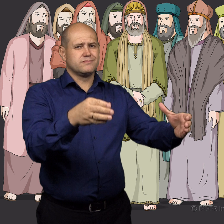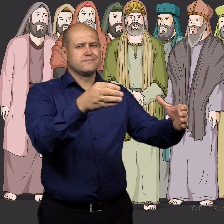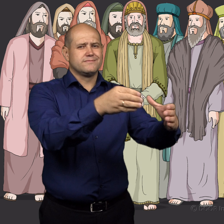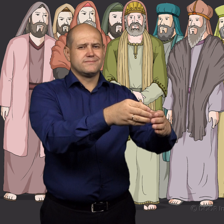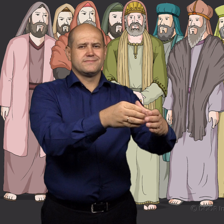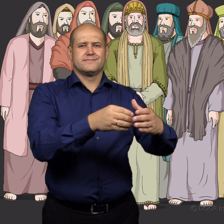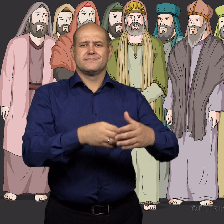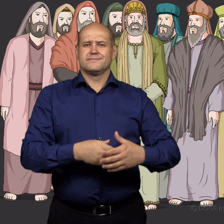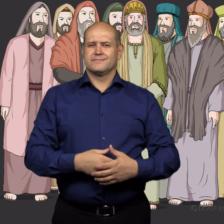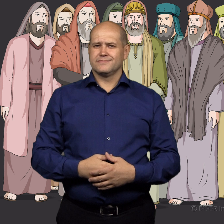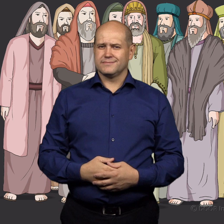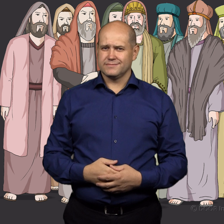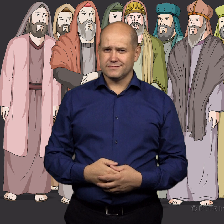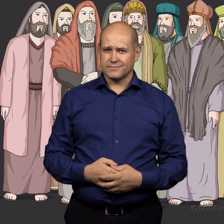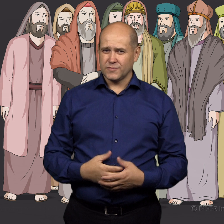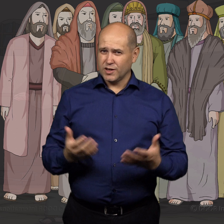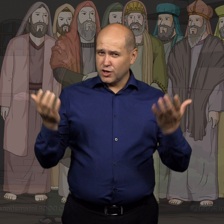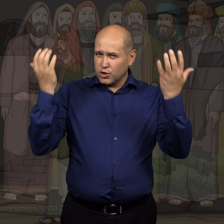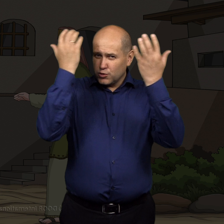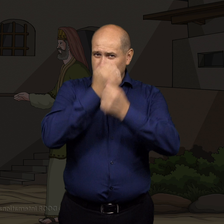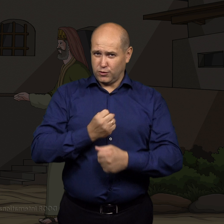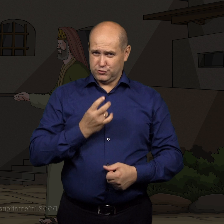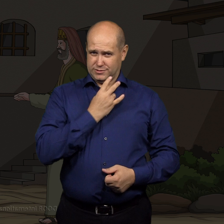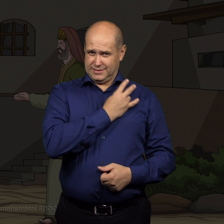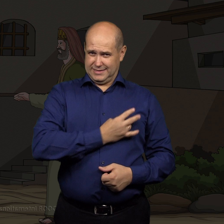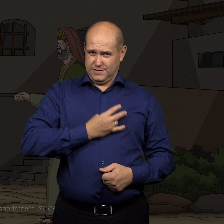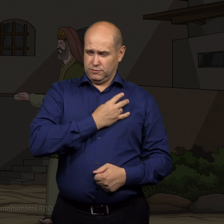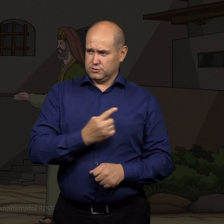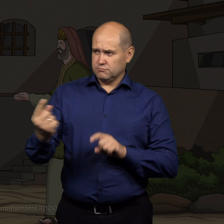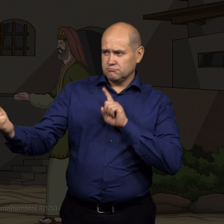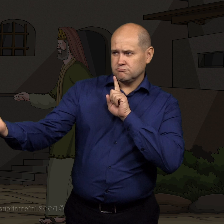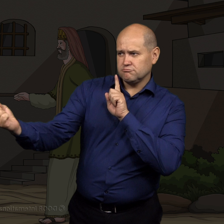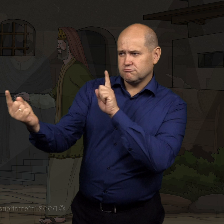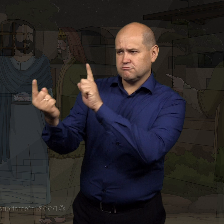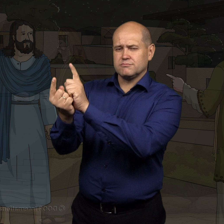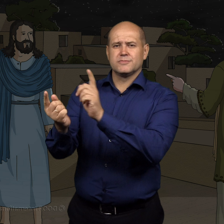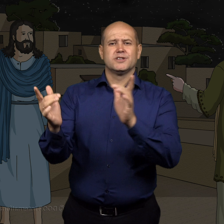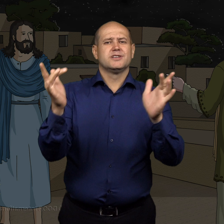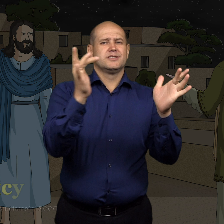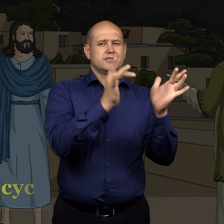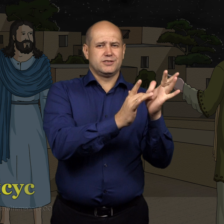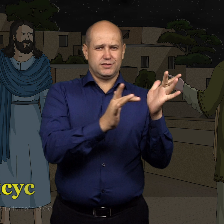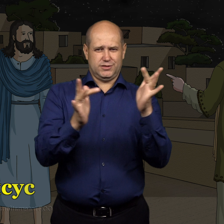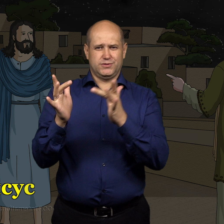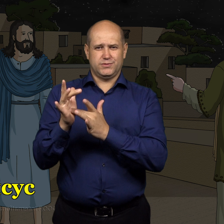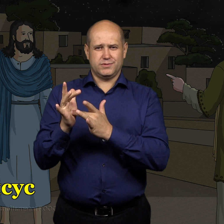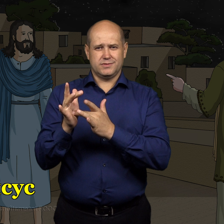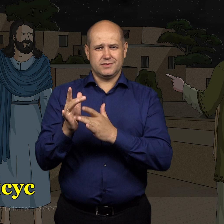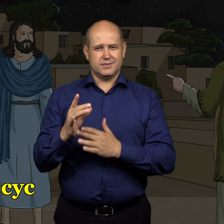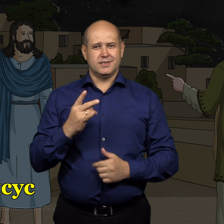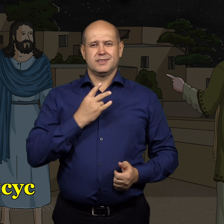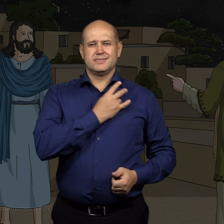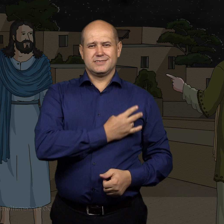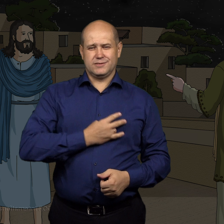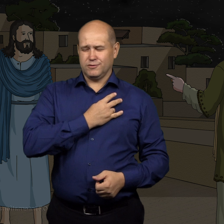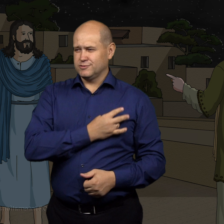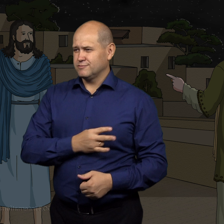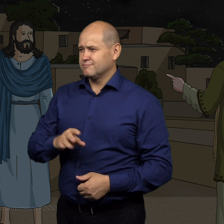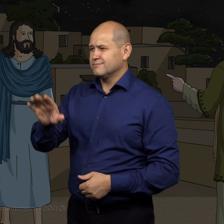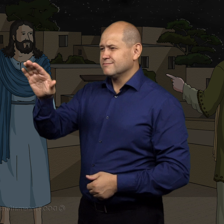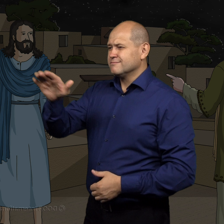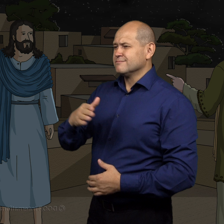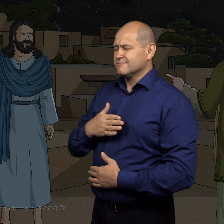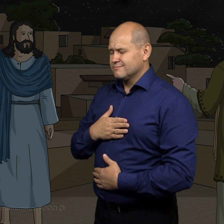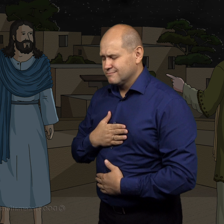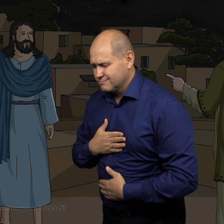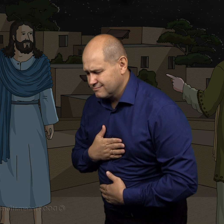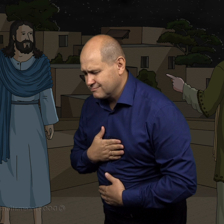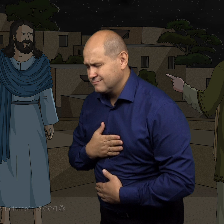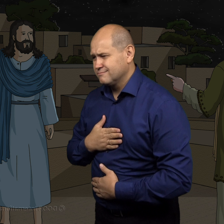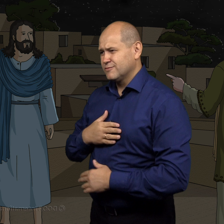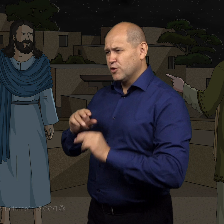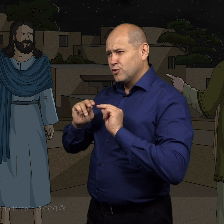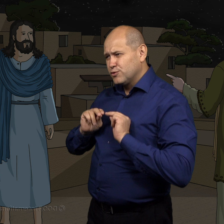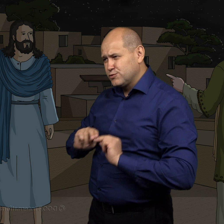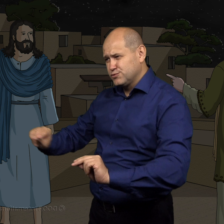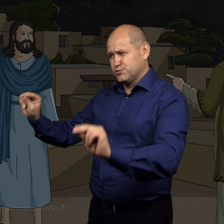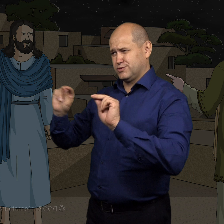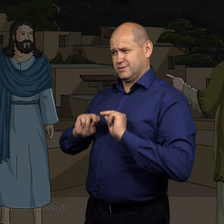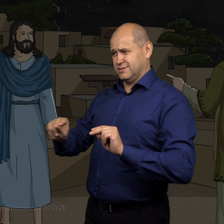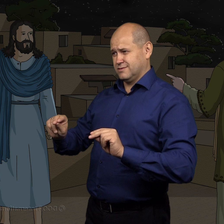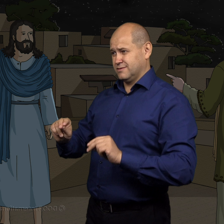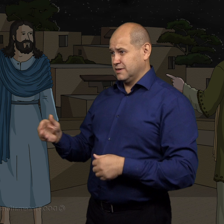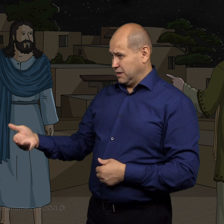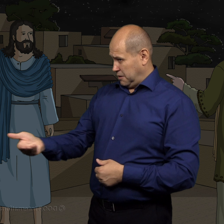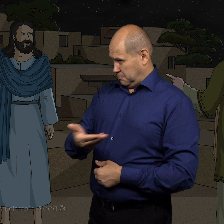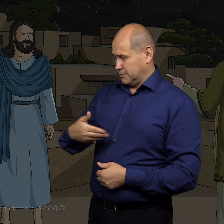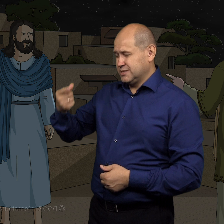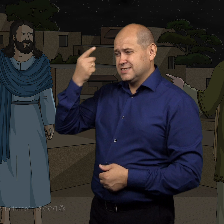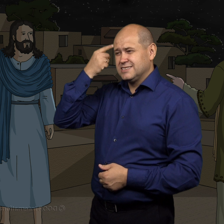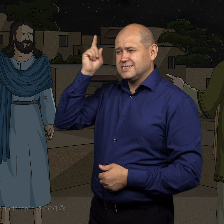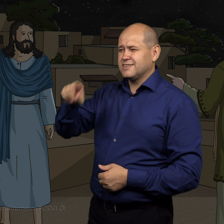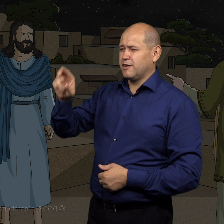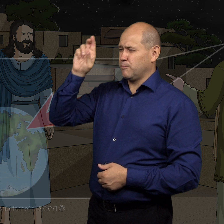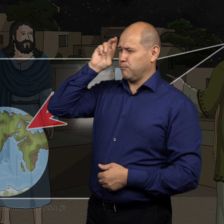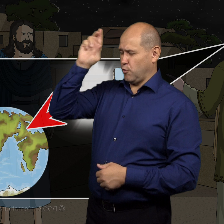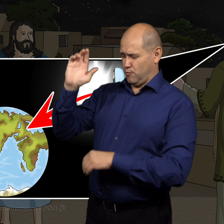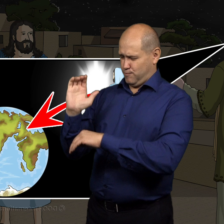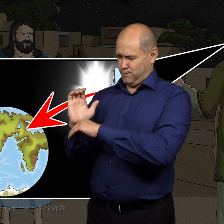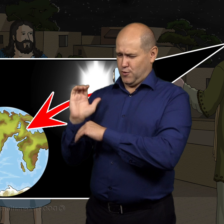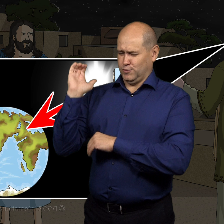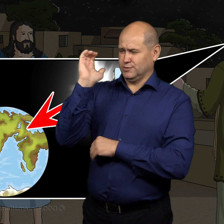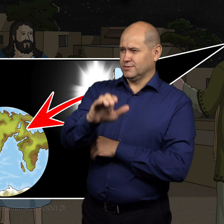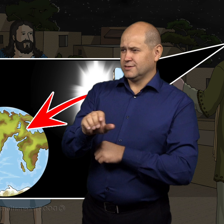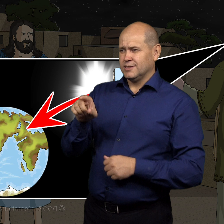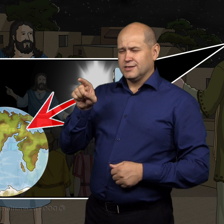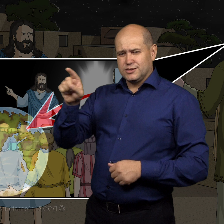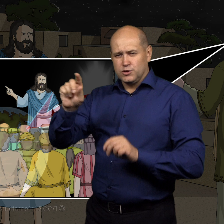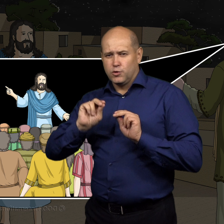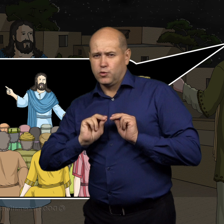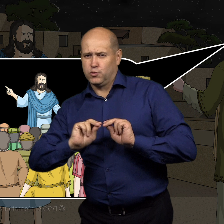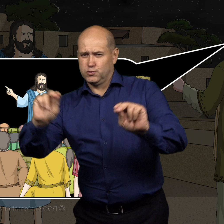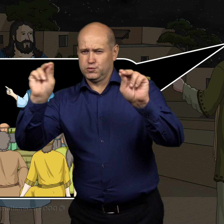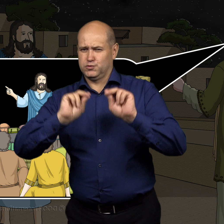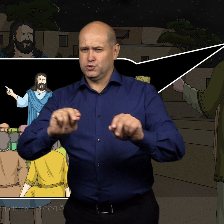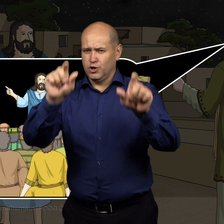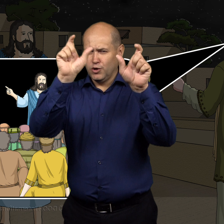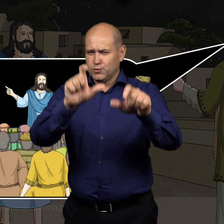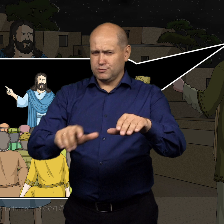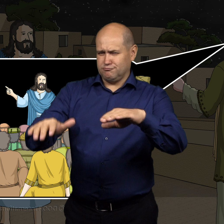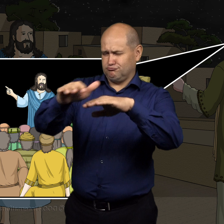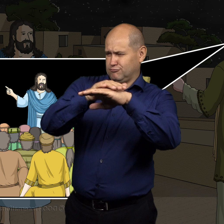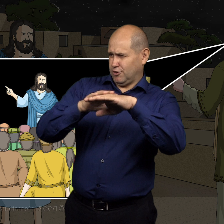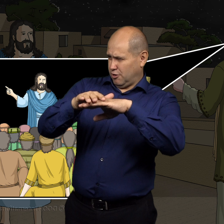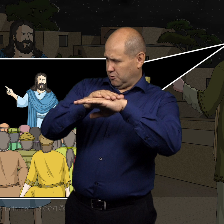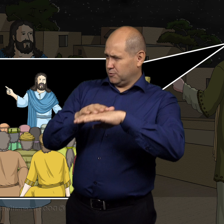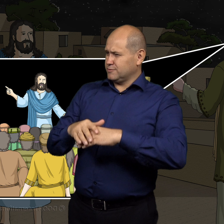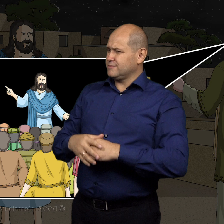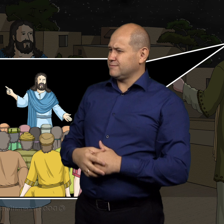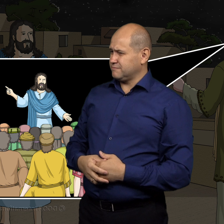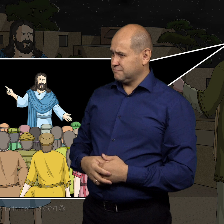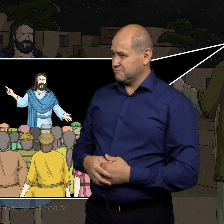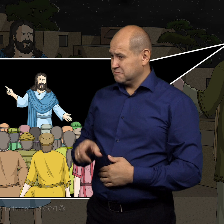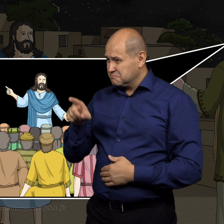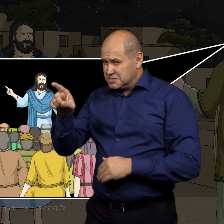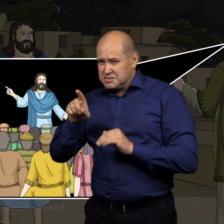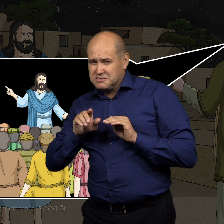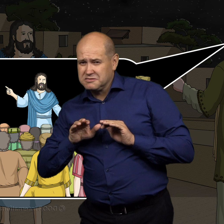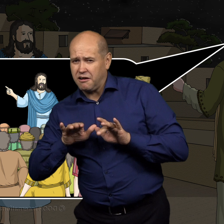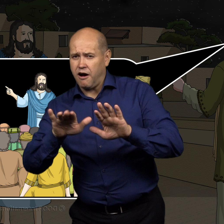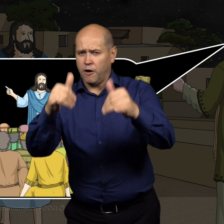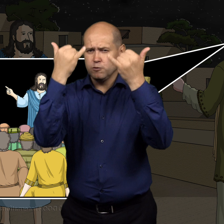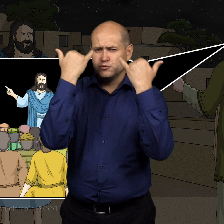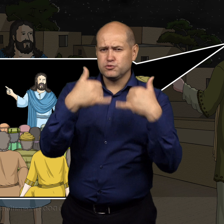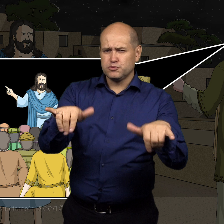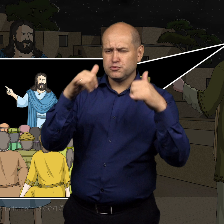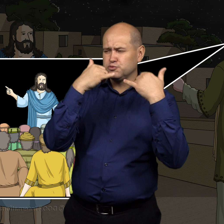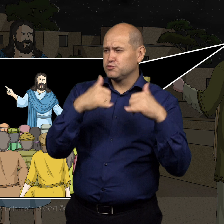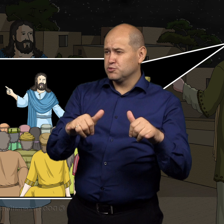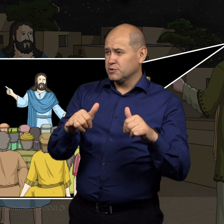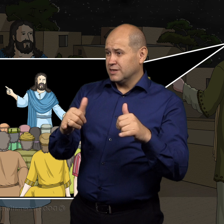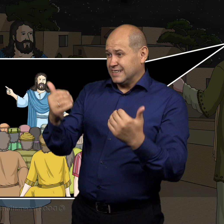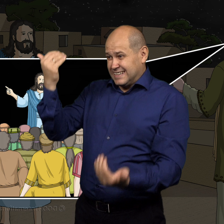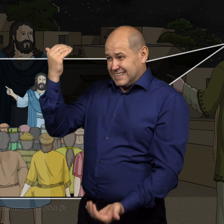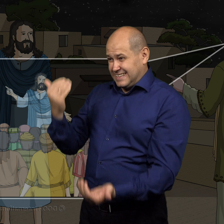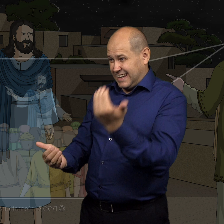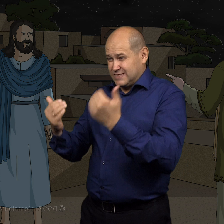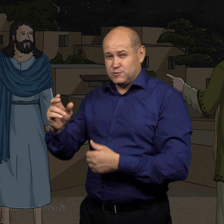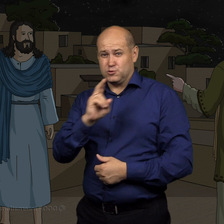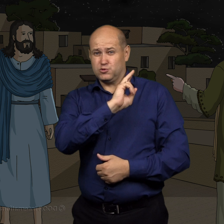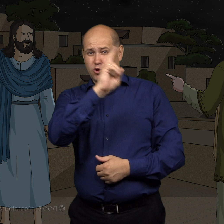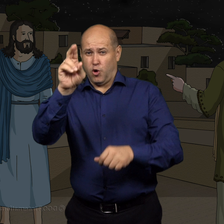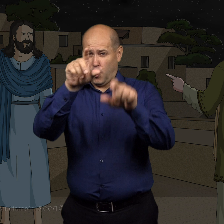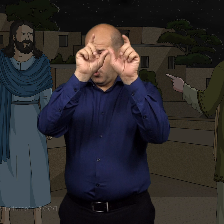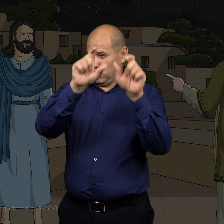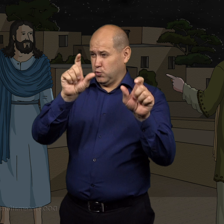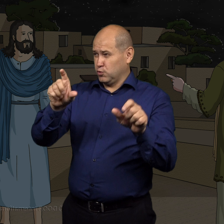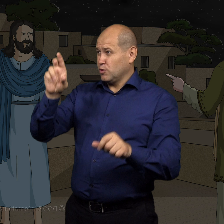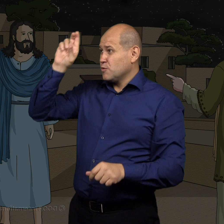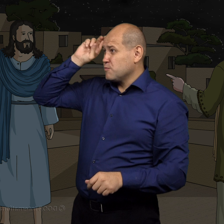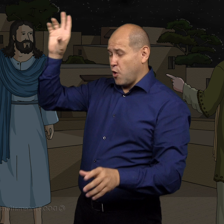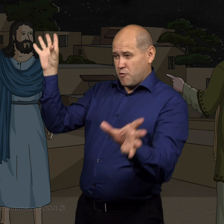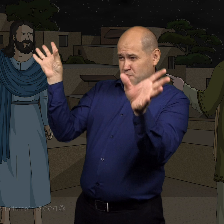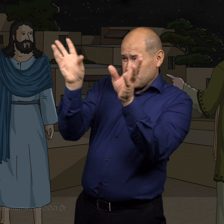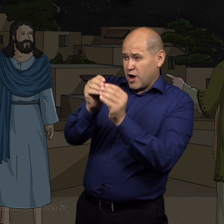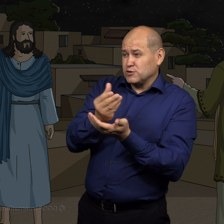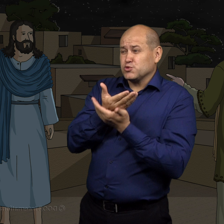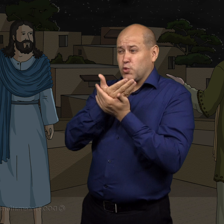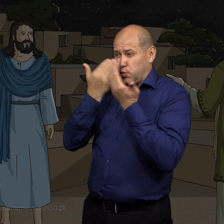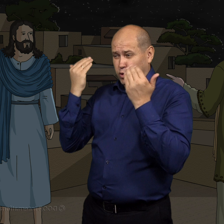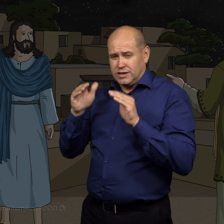He came to Jesus at night and said, “Rabbi, we know that You are a teacher who has come from God.